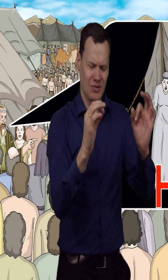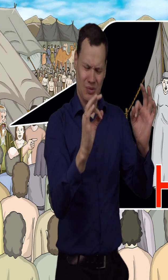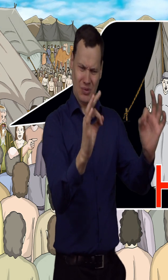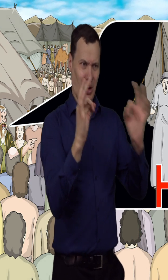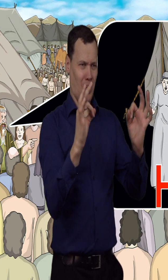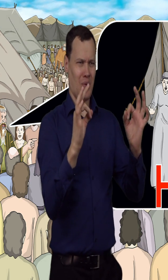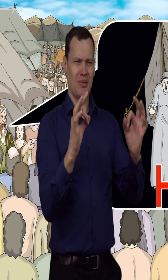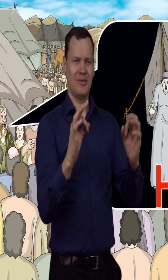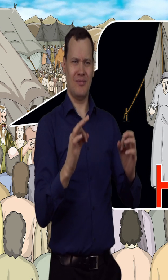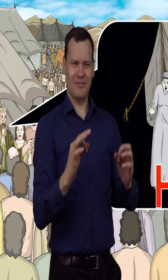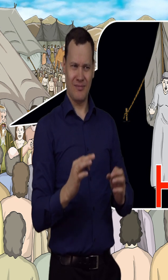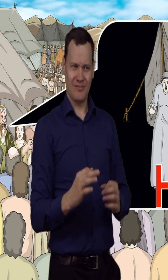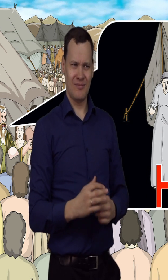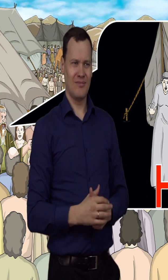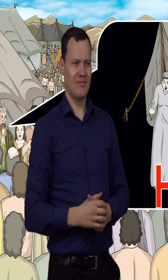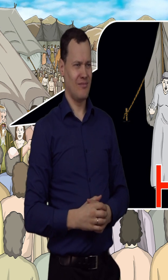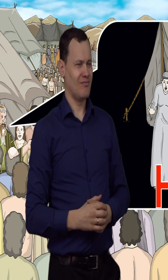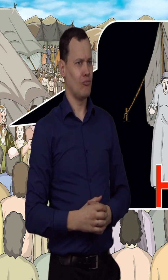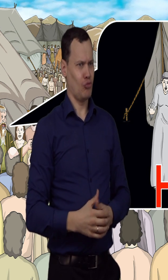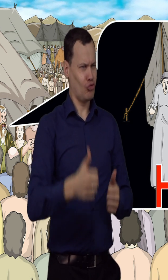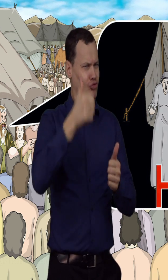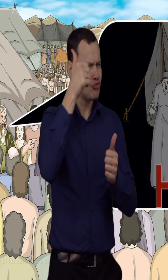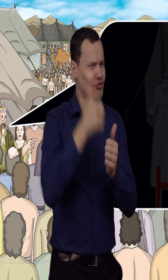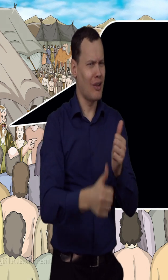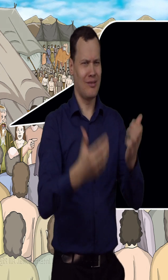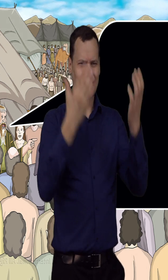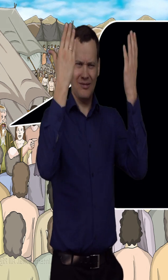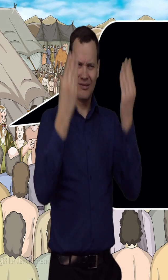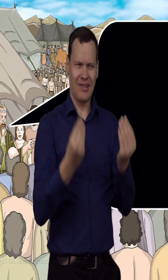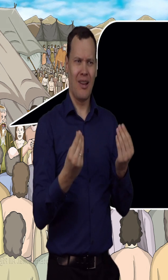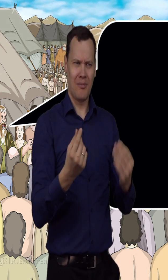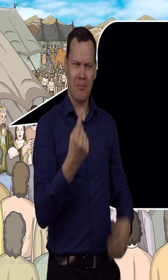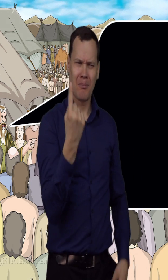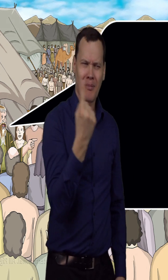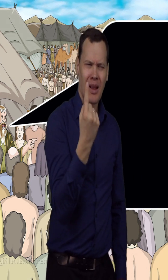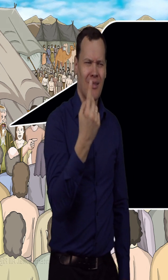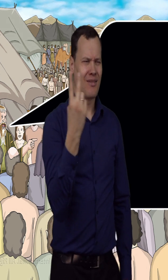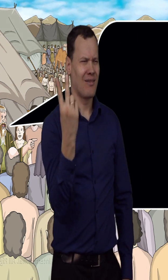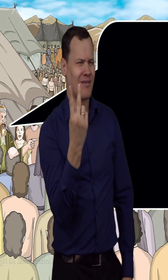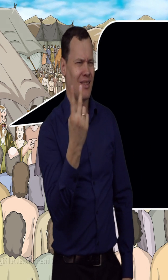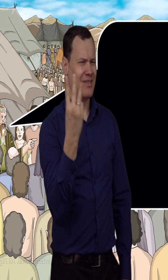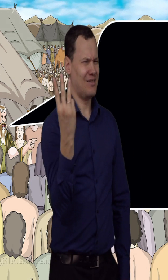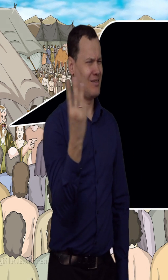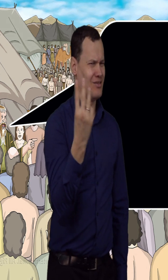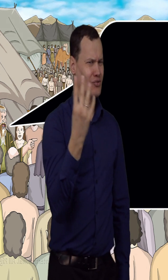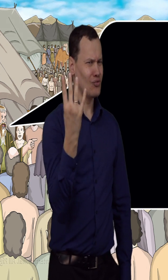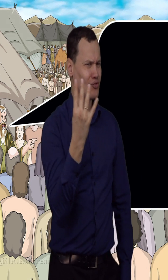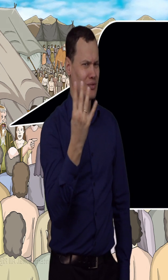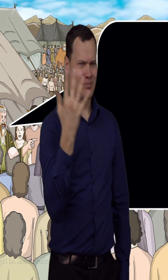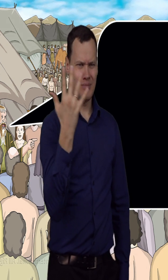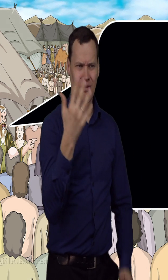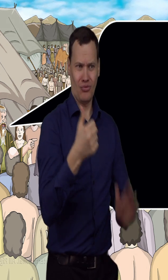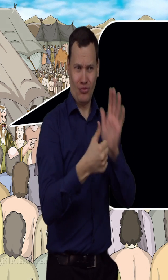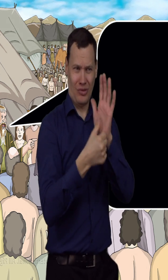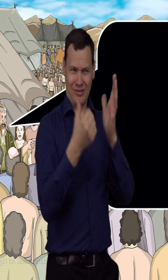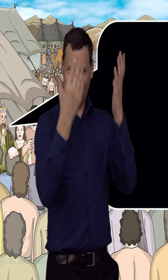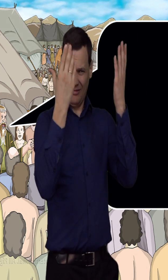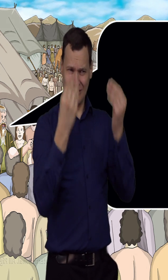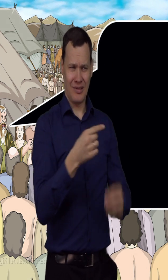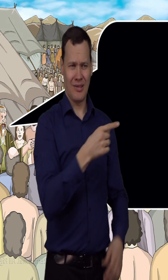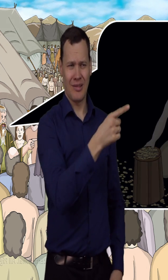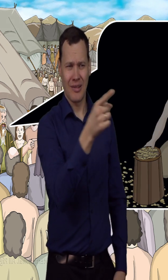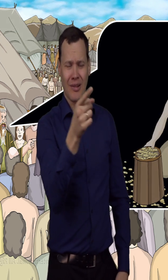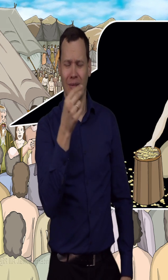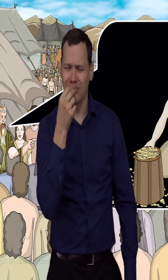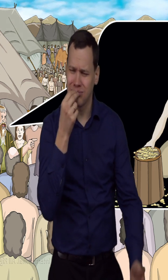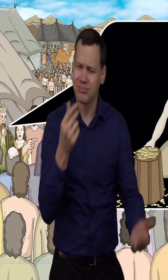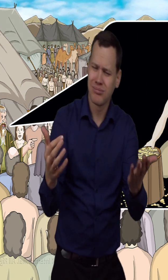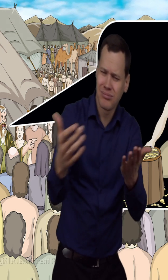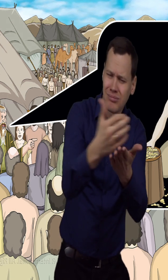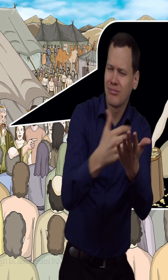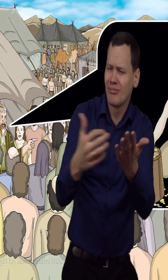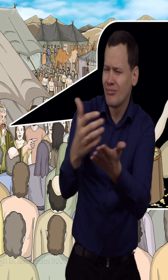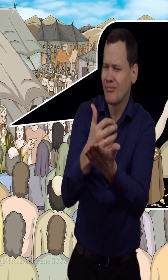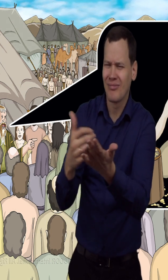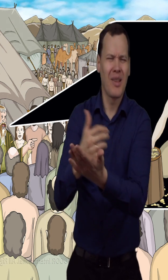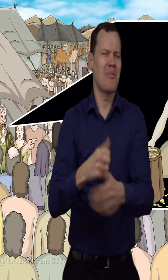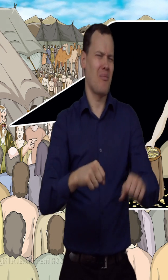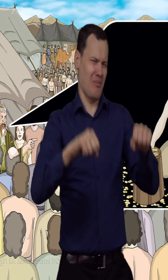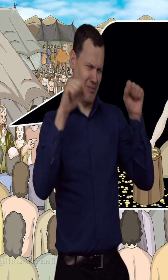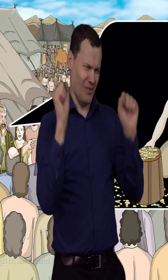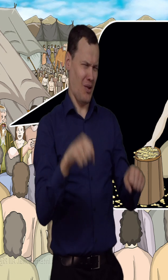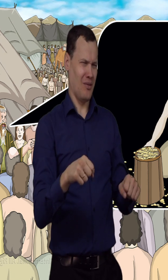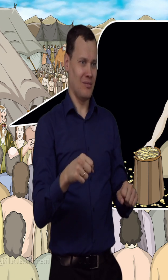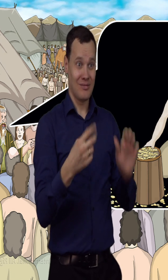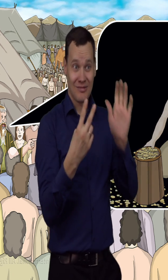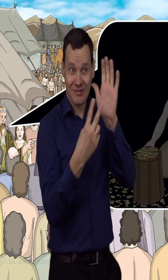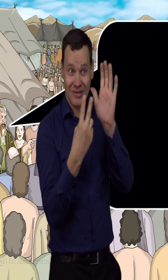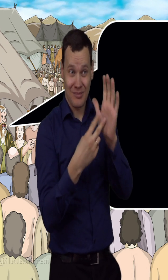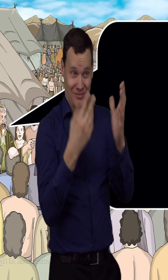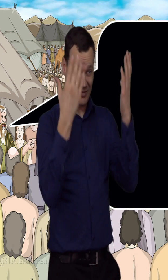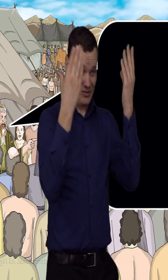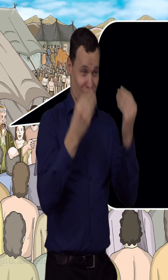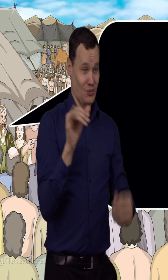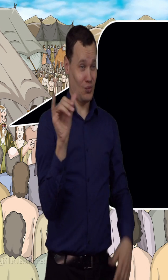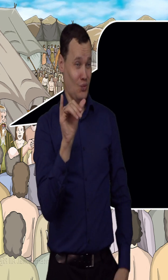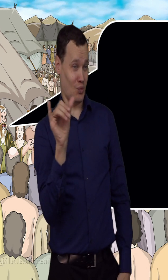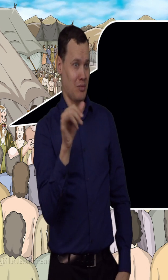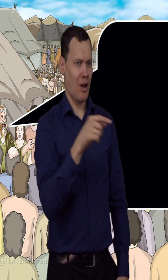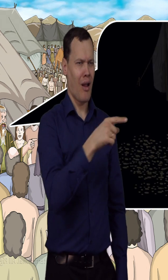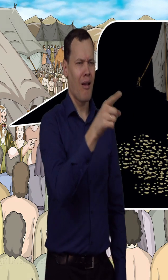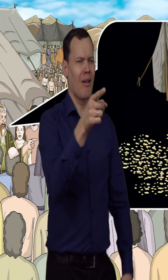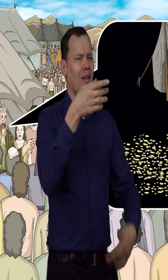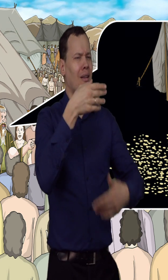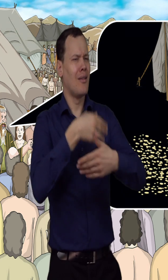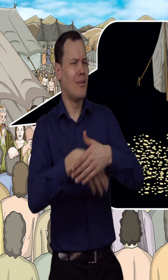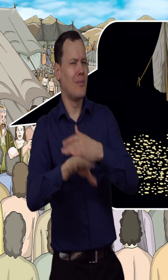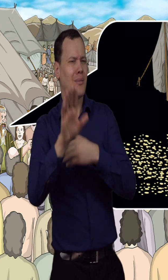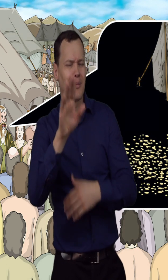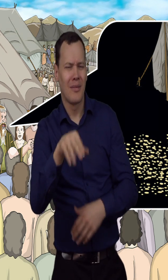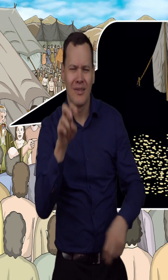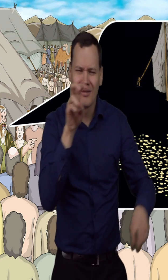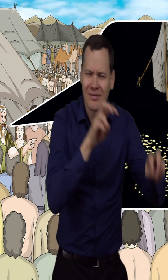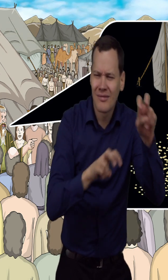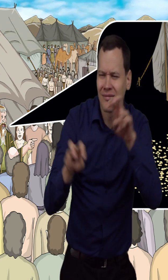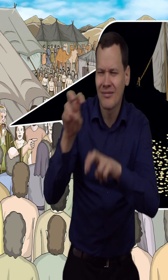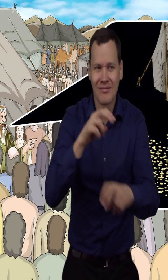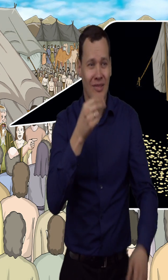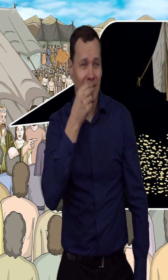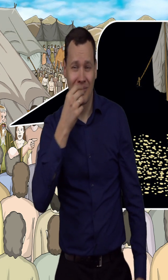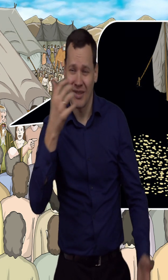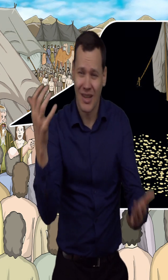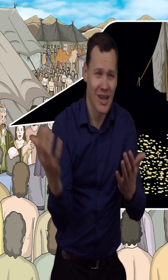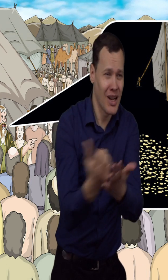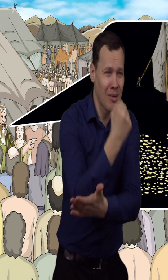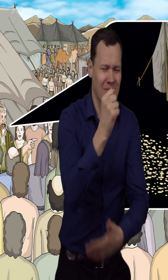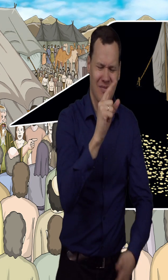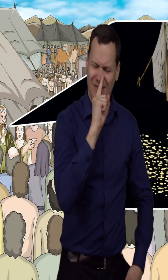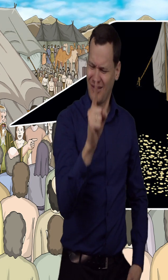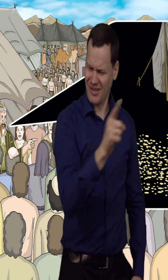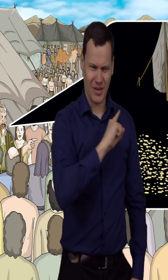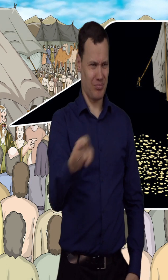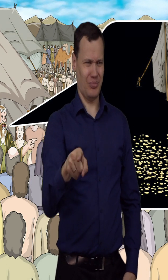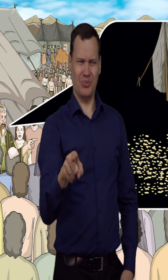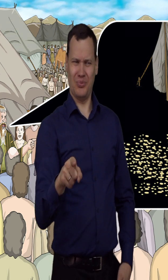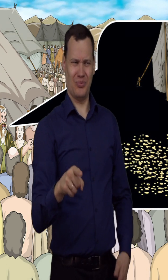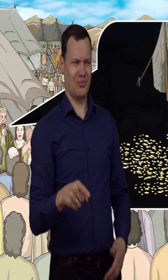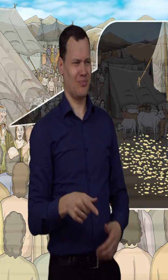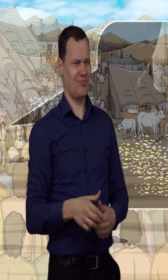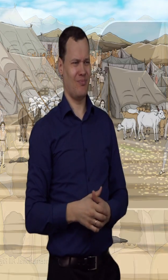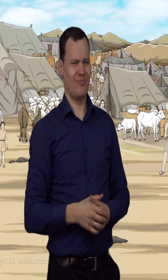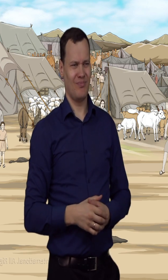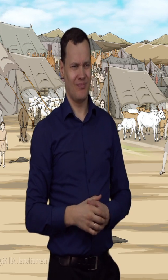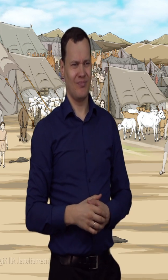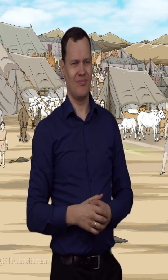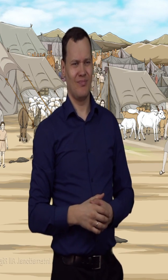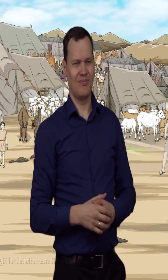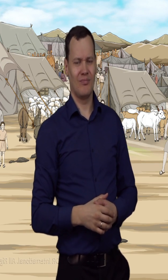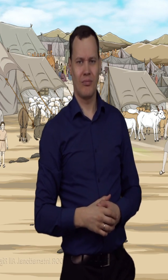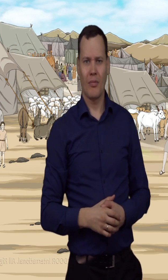For six days you may gather, but on the seventh day, the Sabbath, it will not be there.”